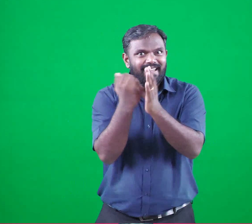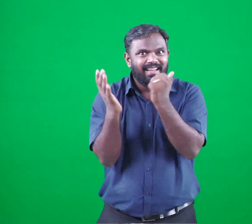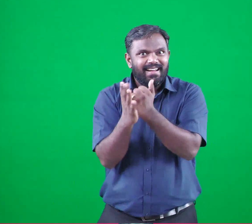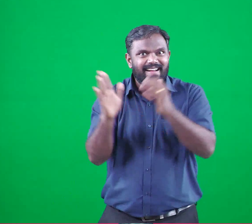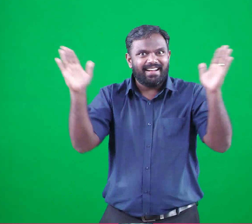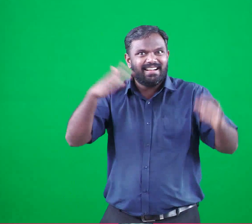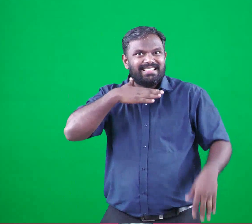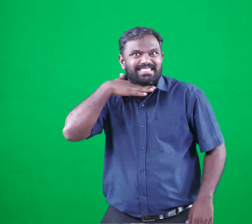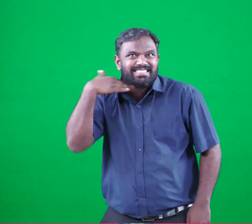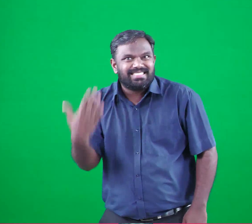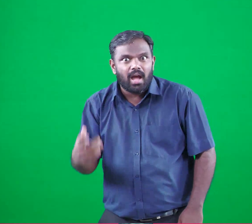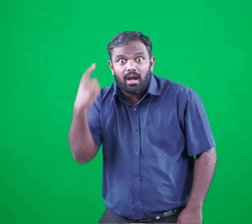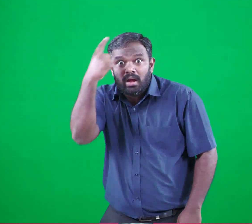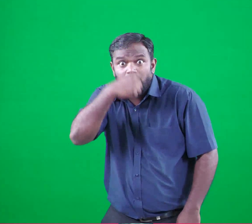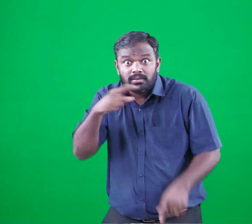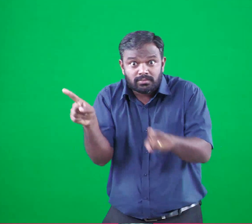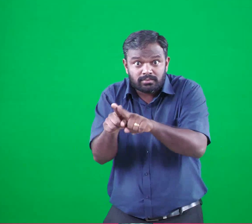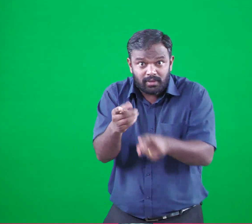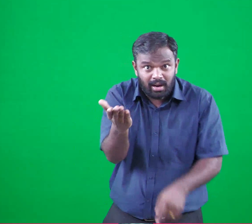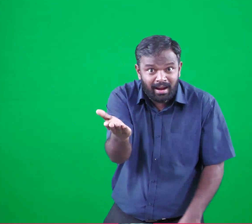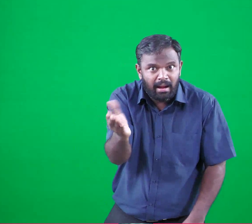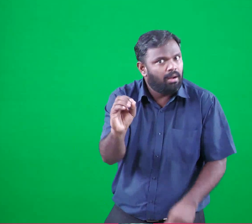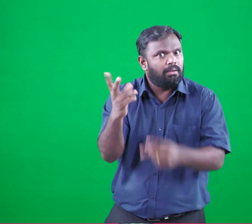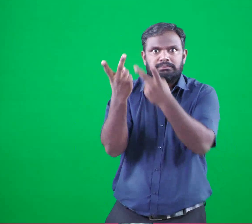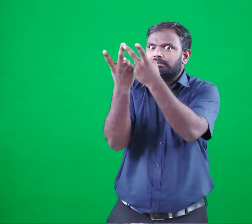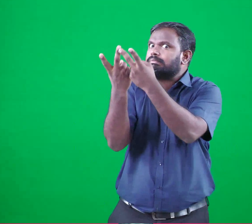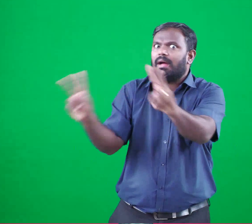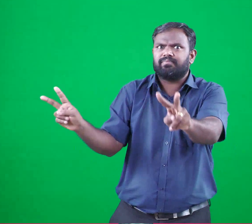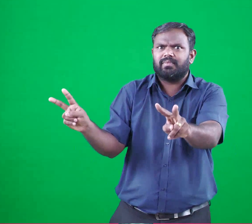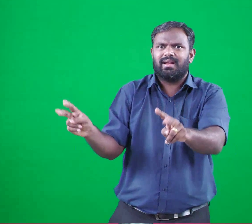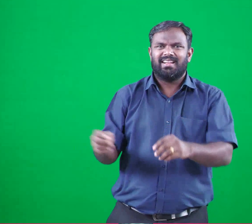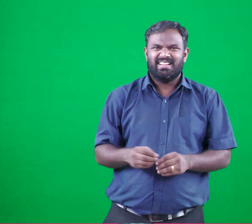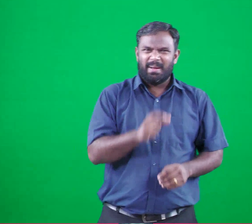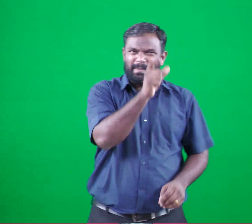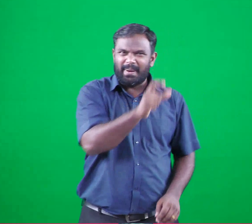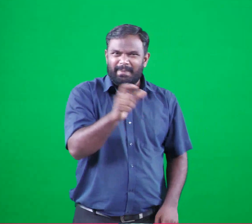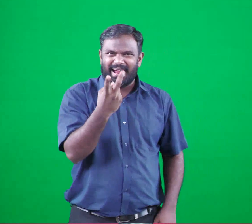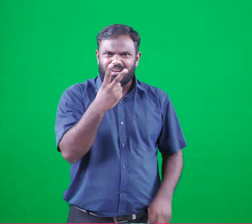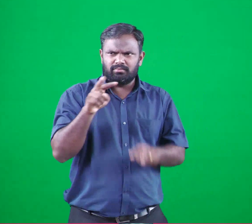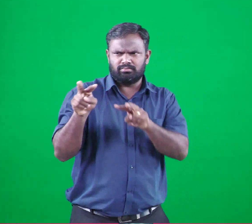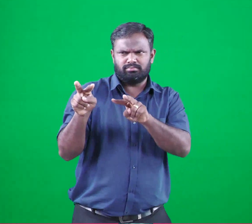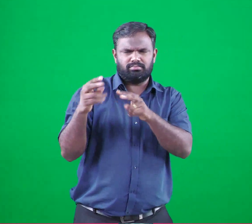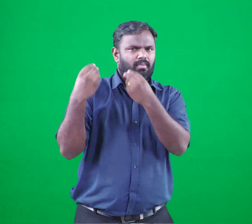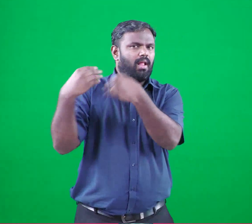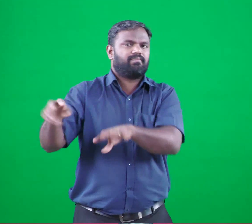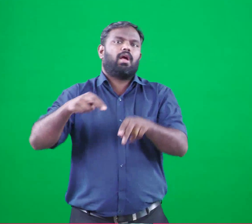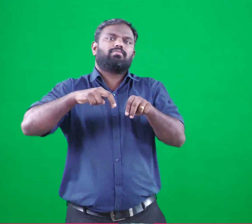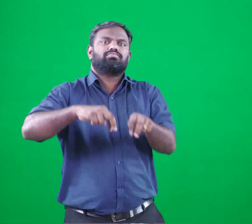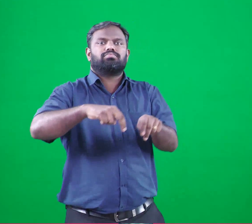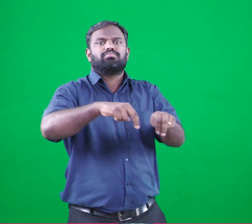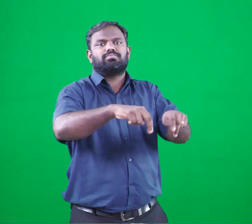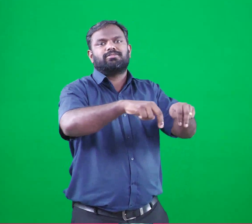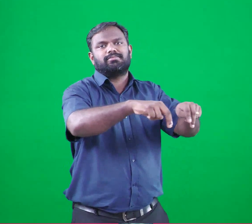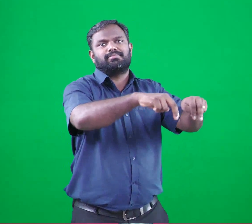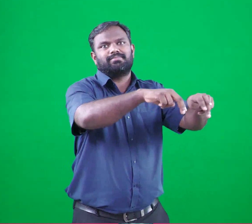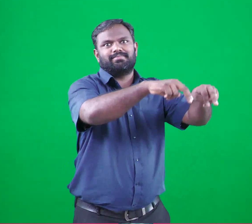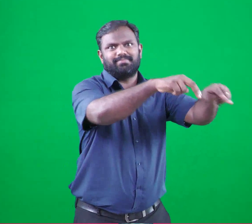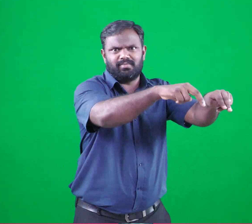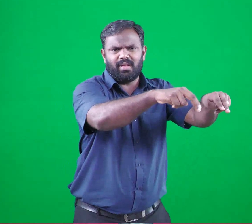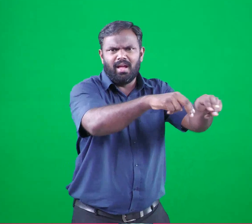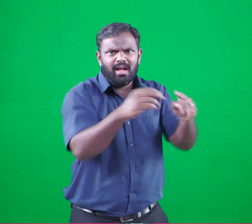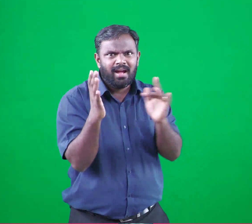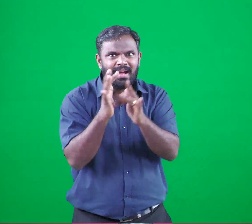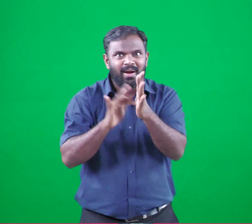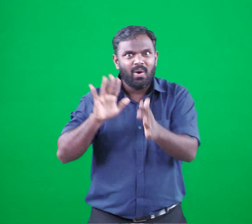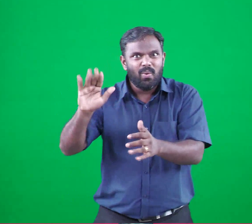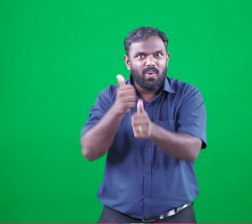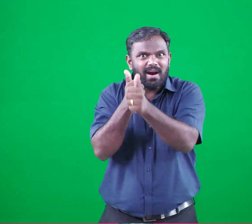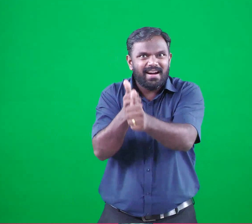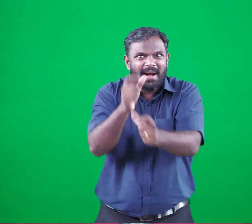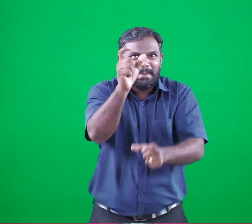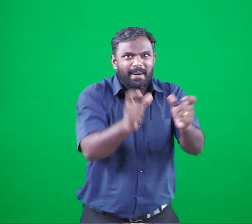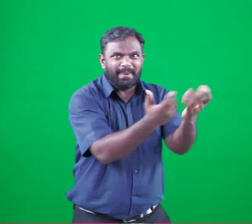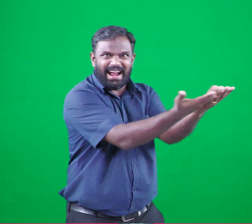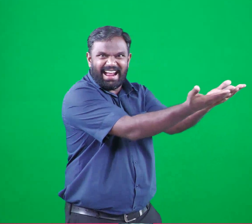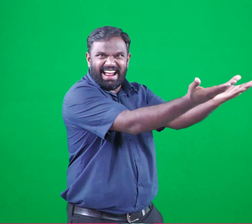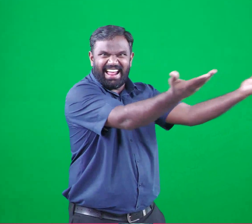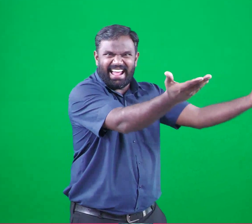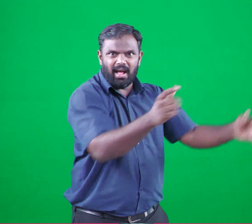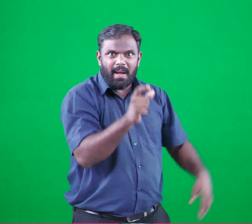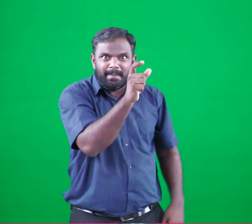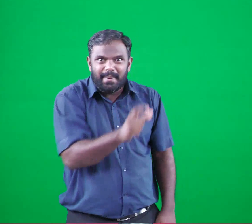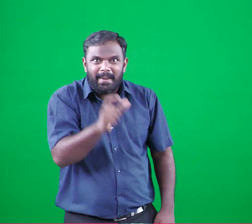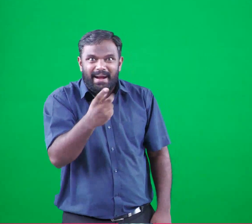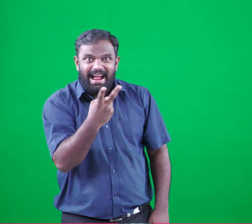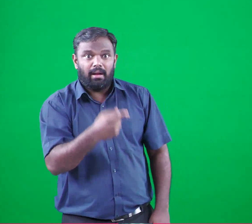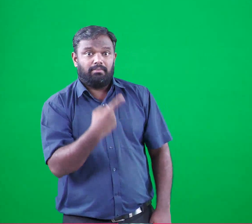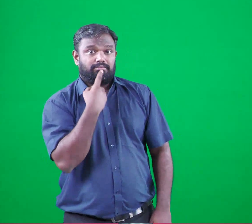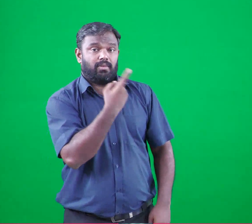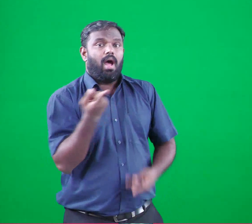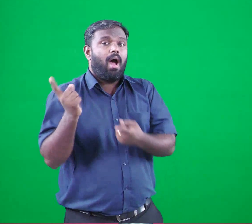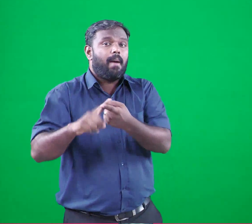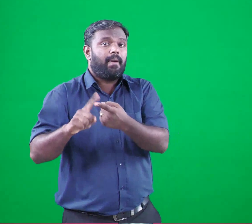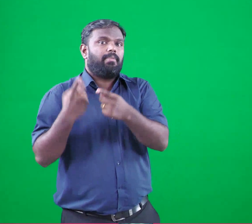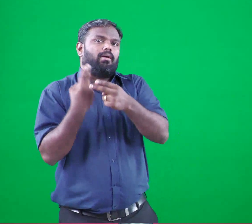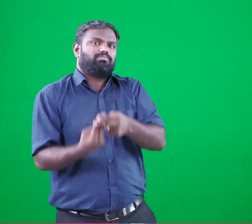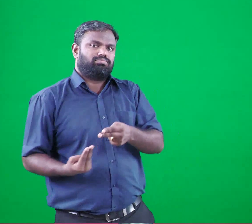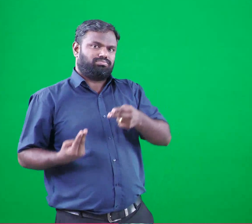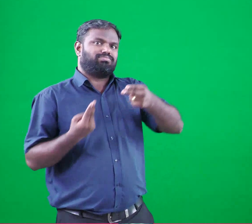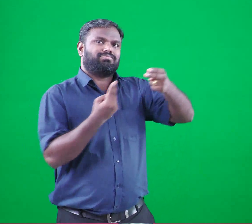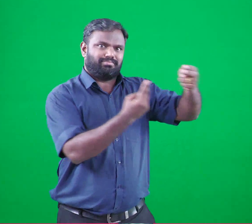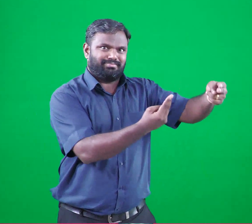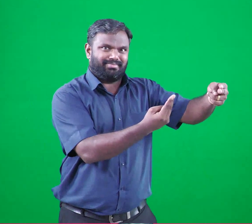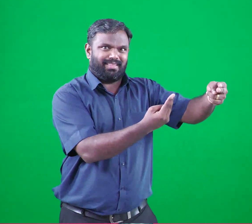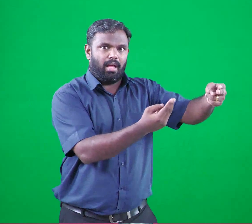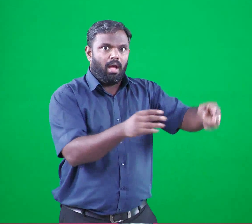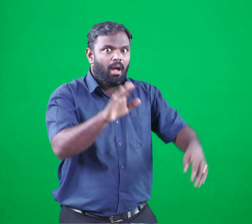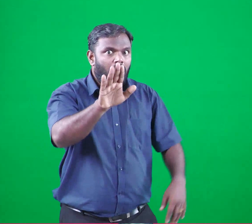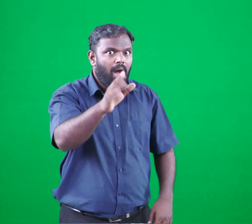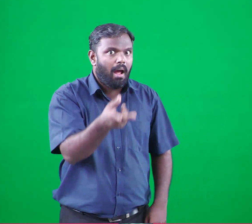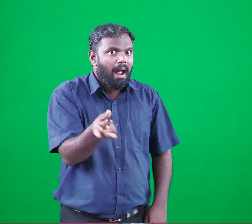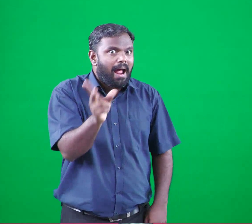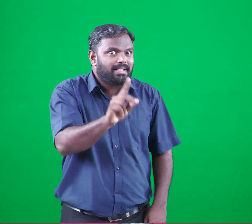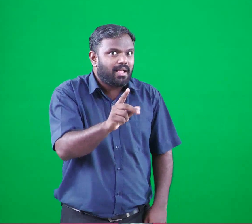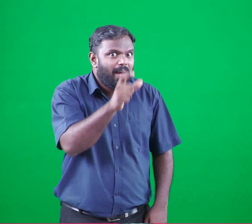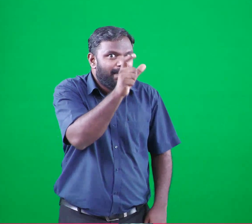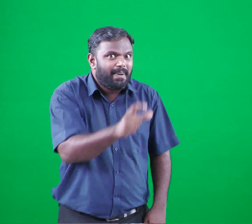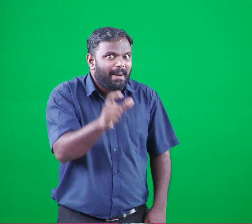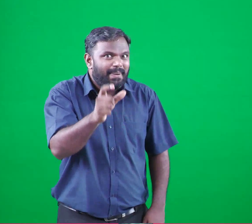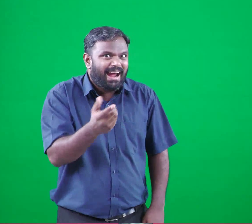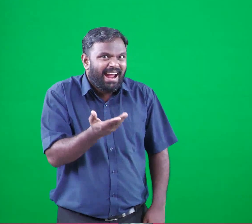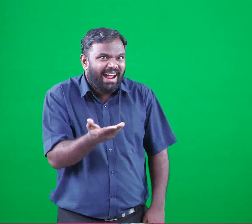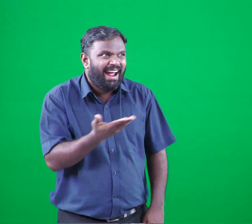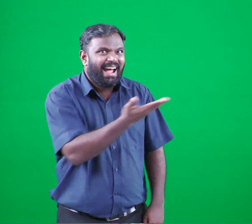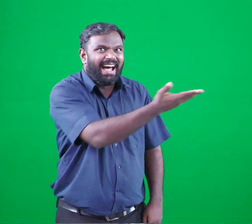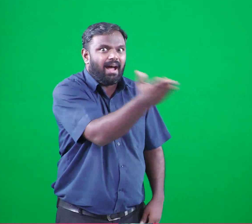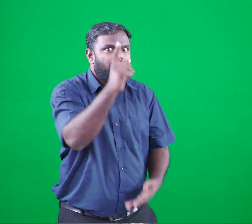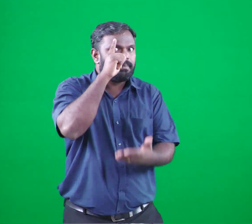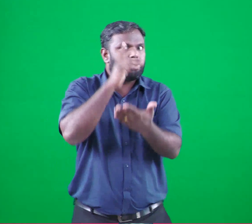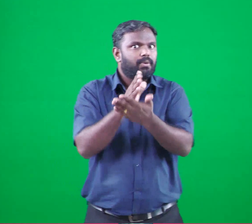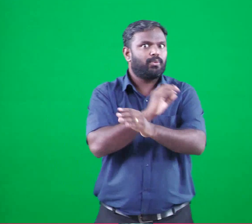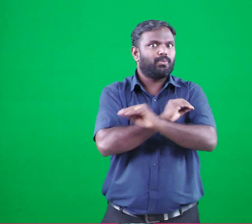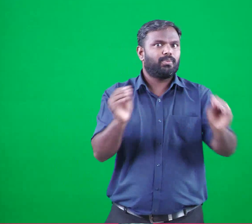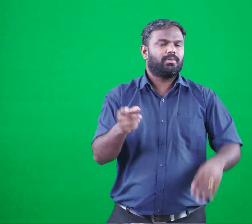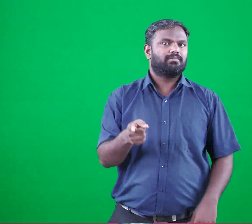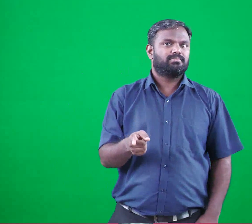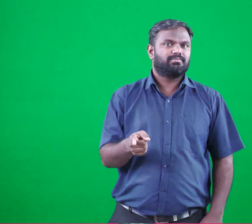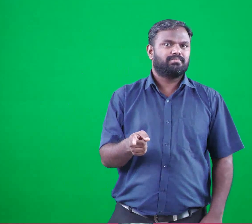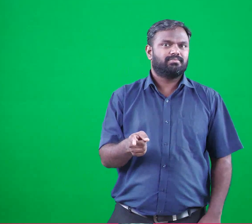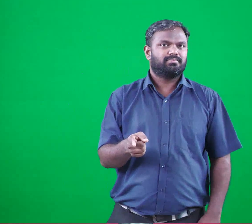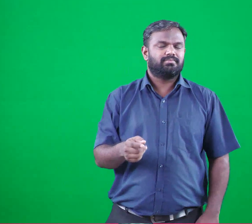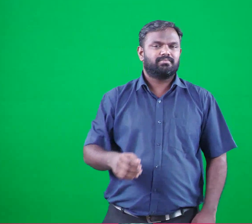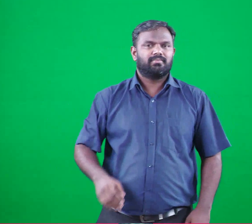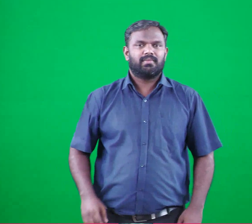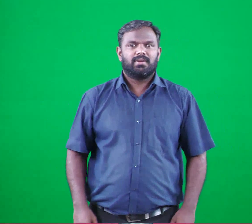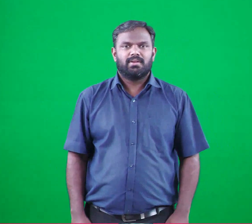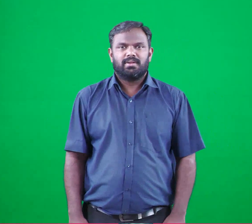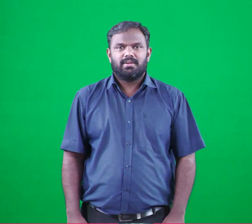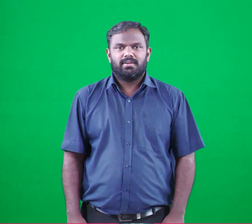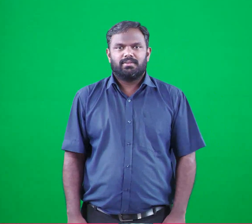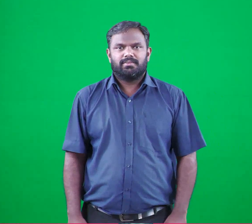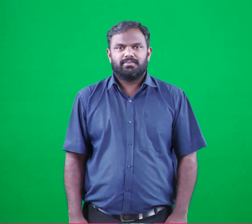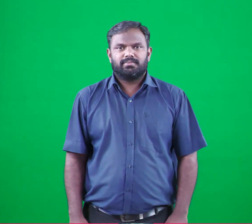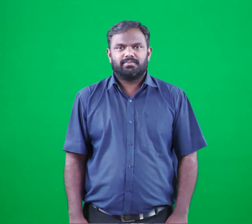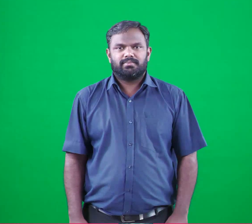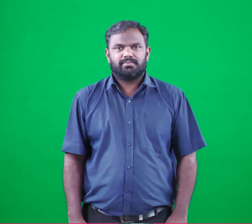And they went back and reported it to the rest, but they did not believe them either.